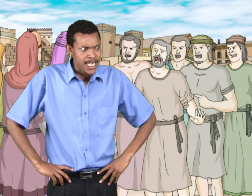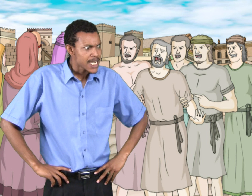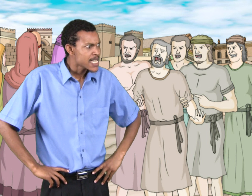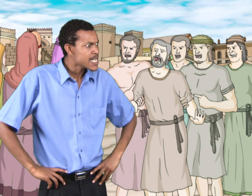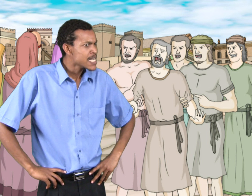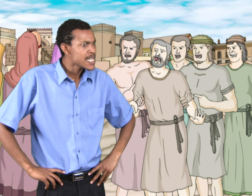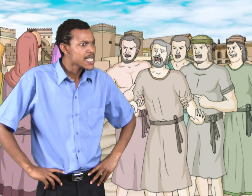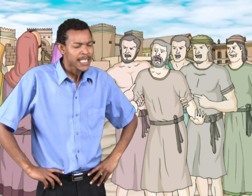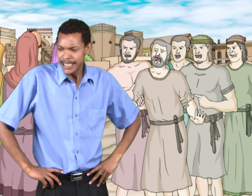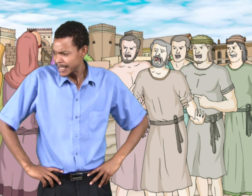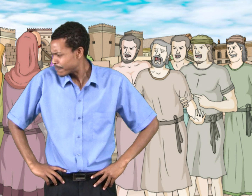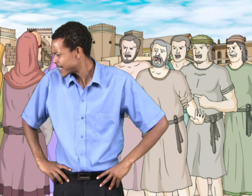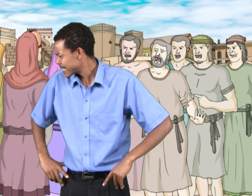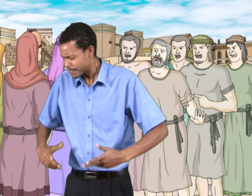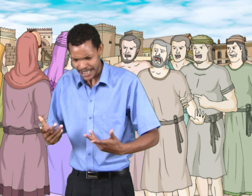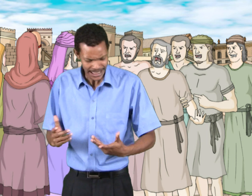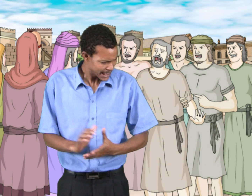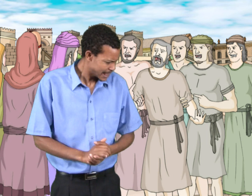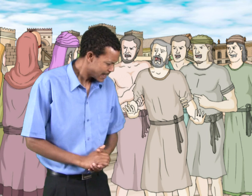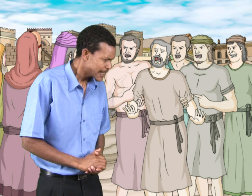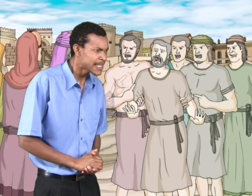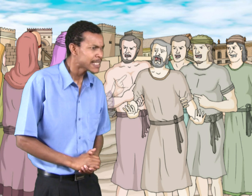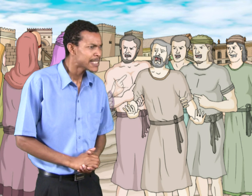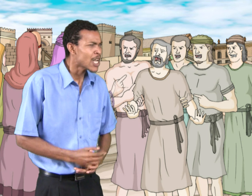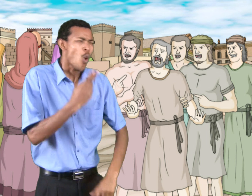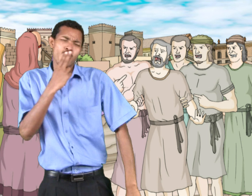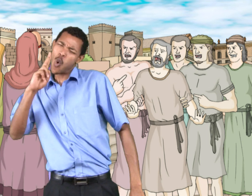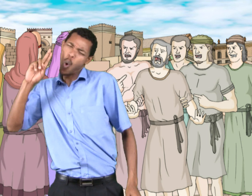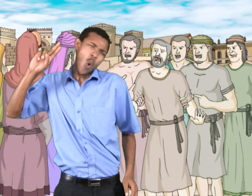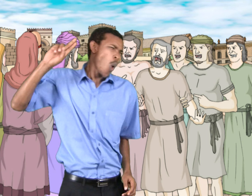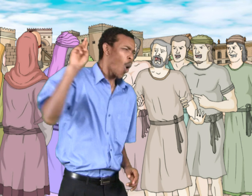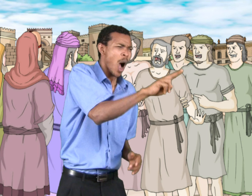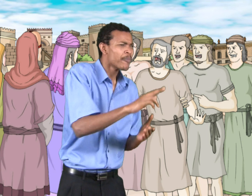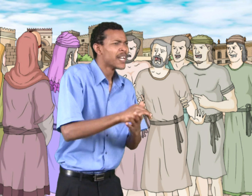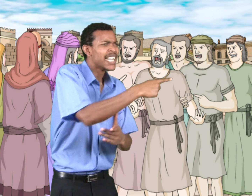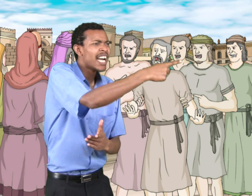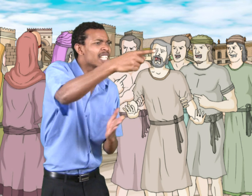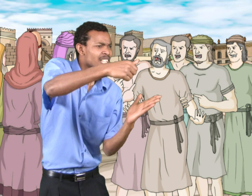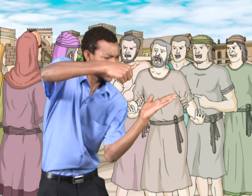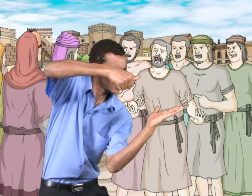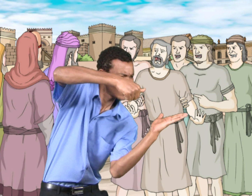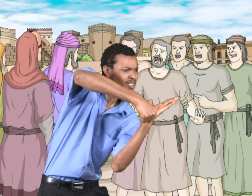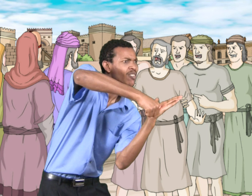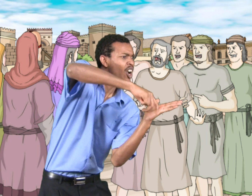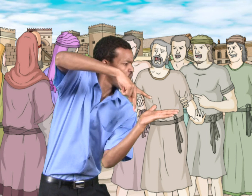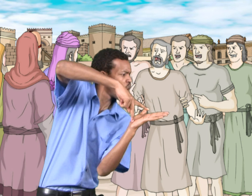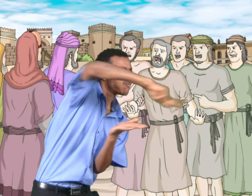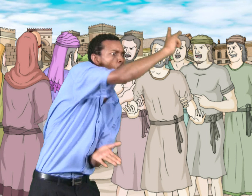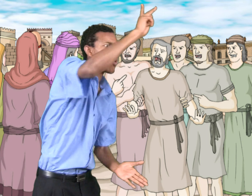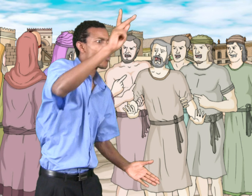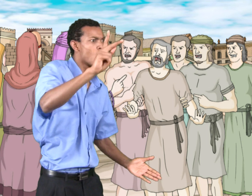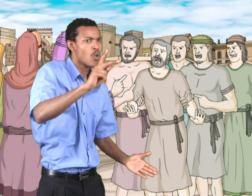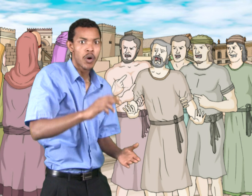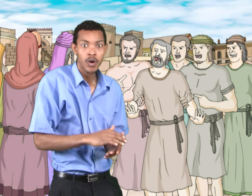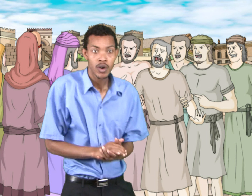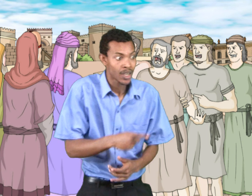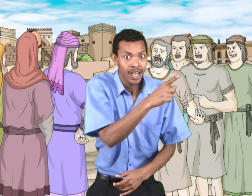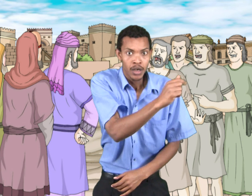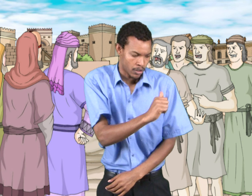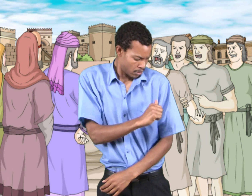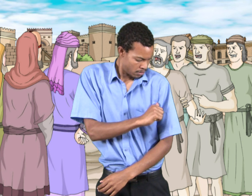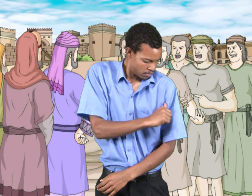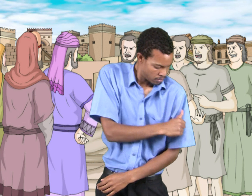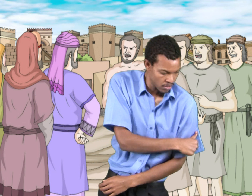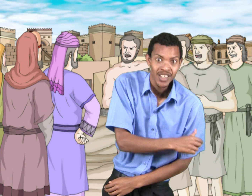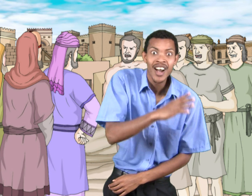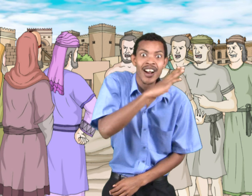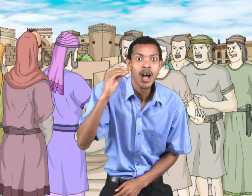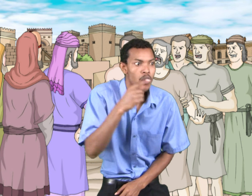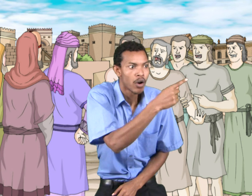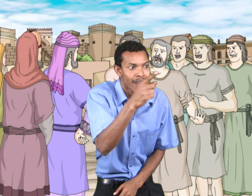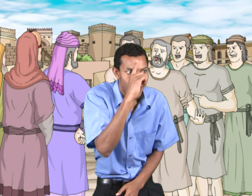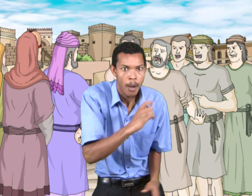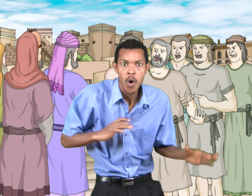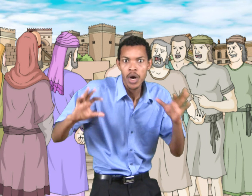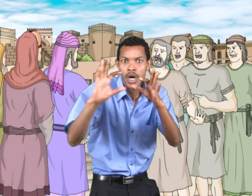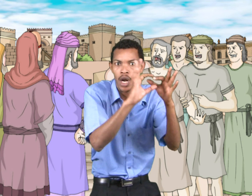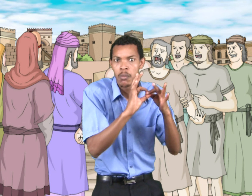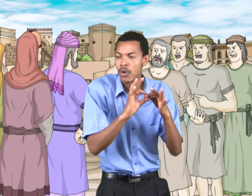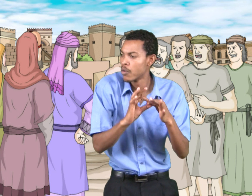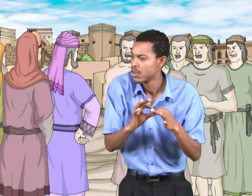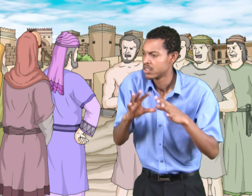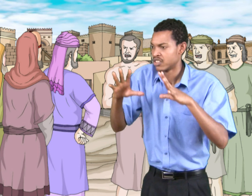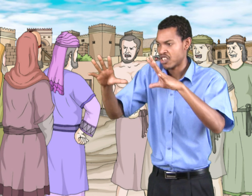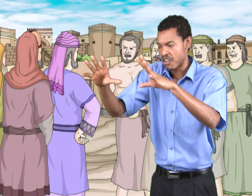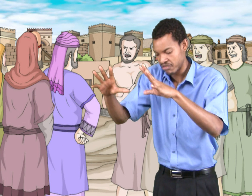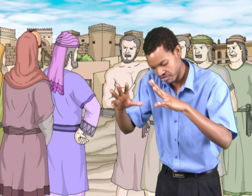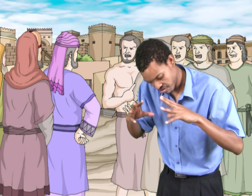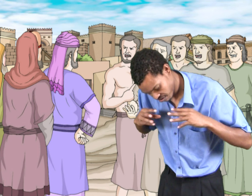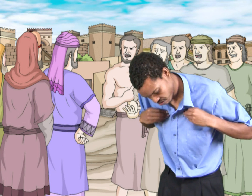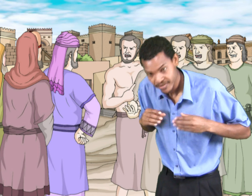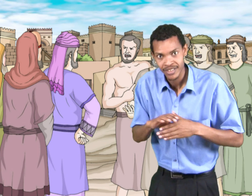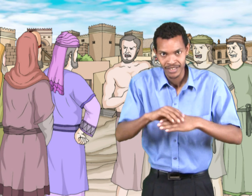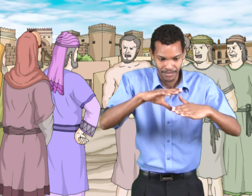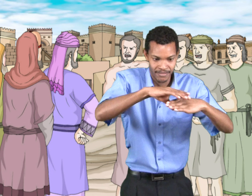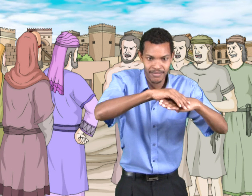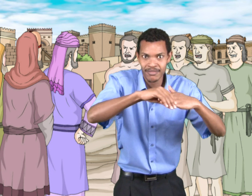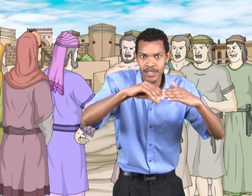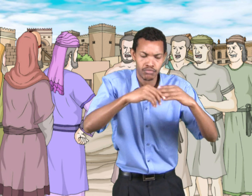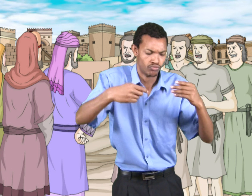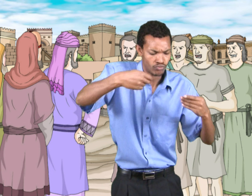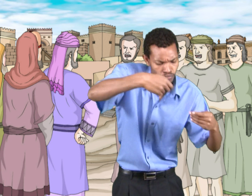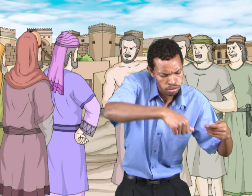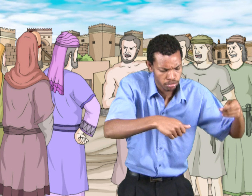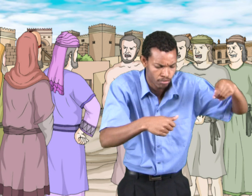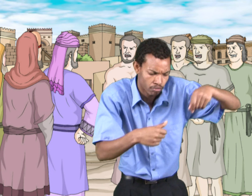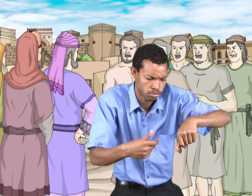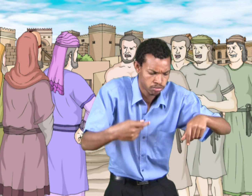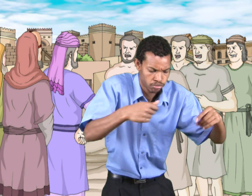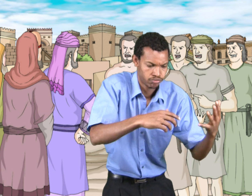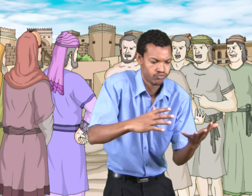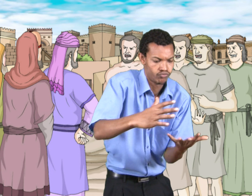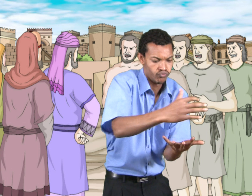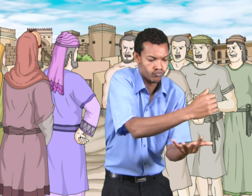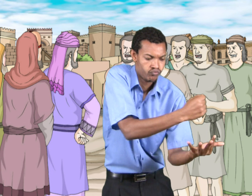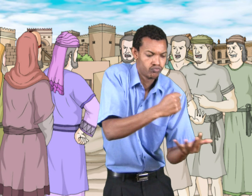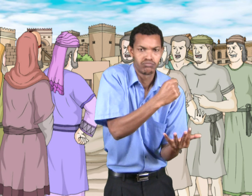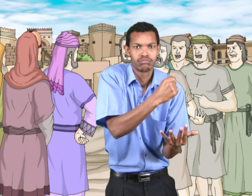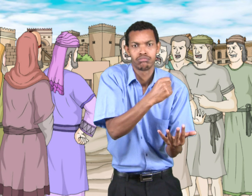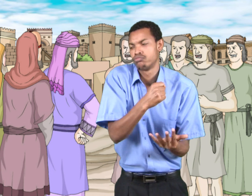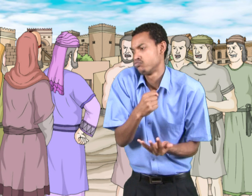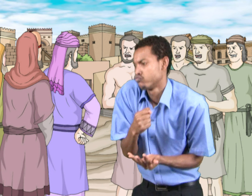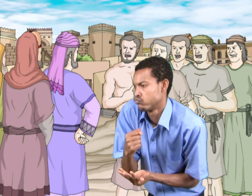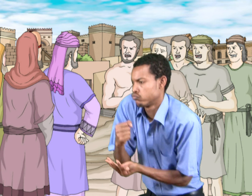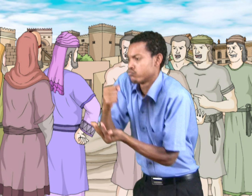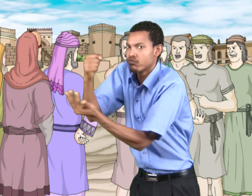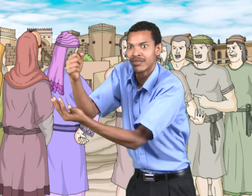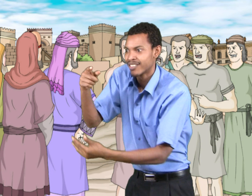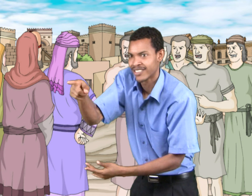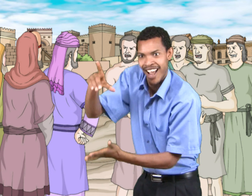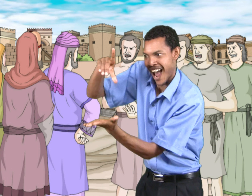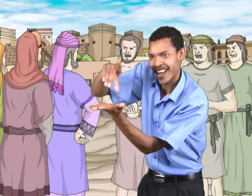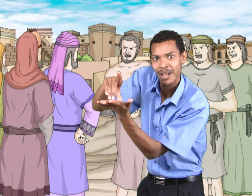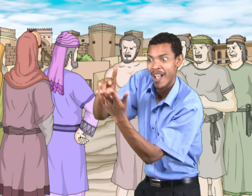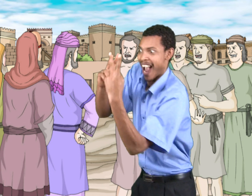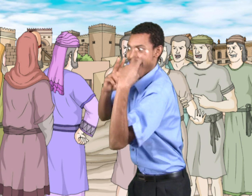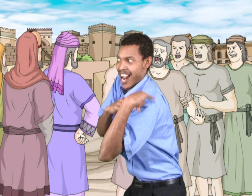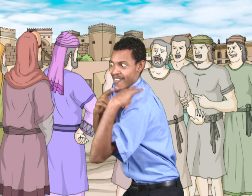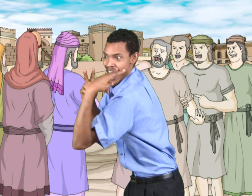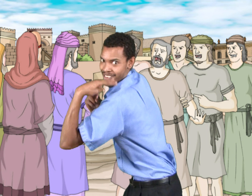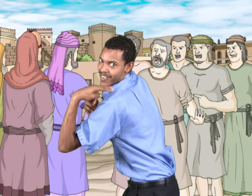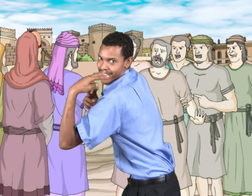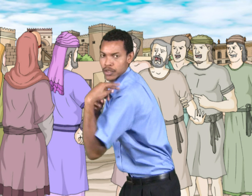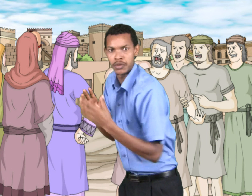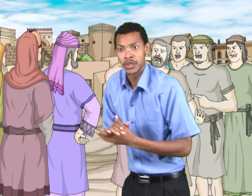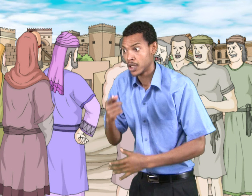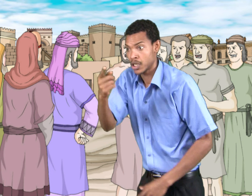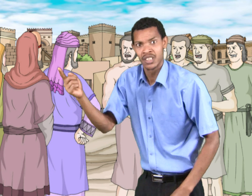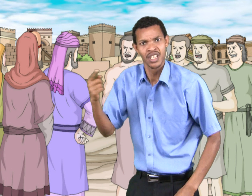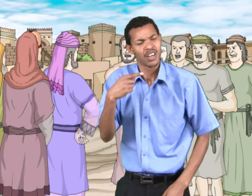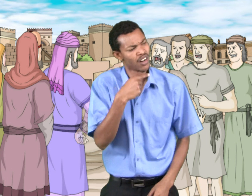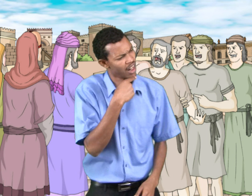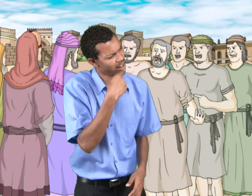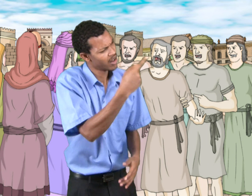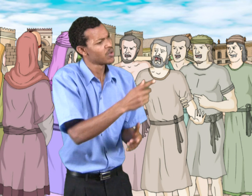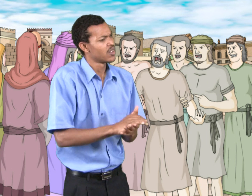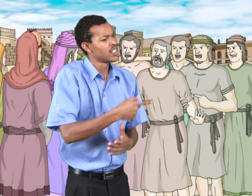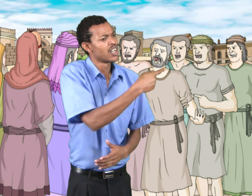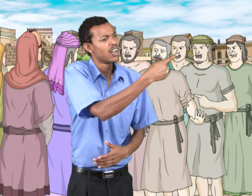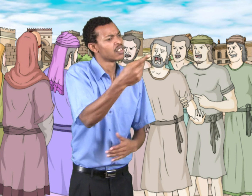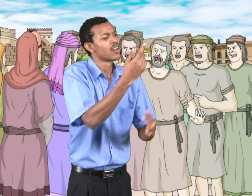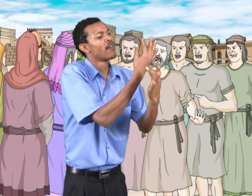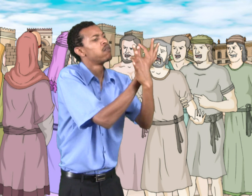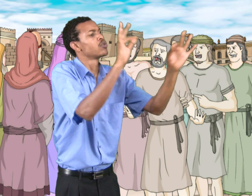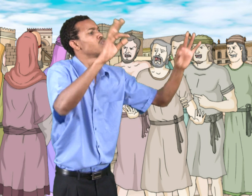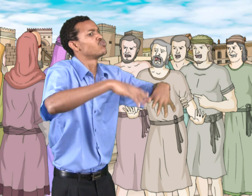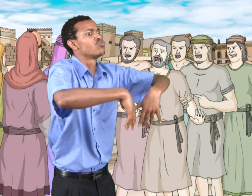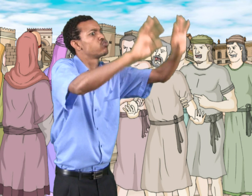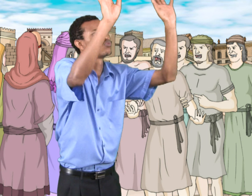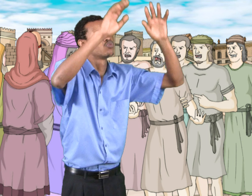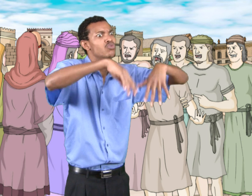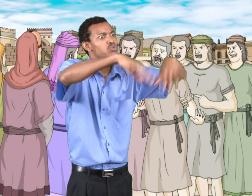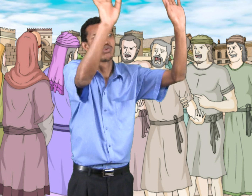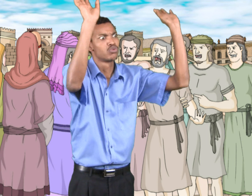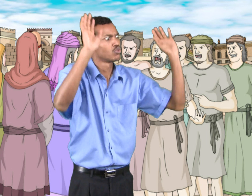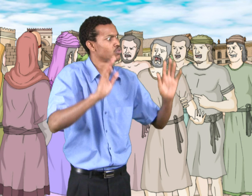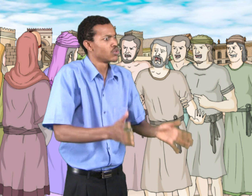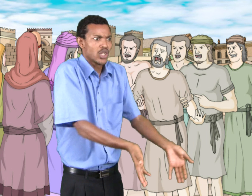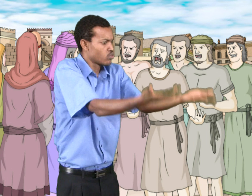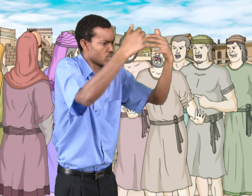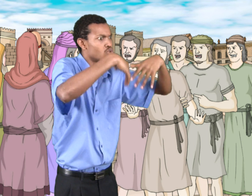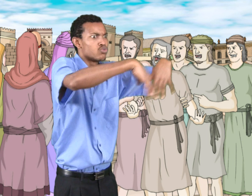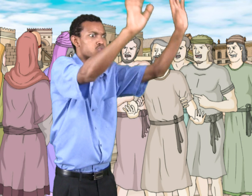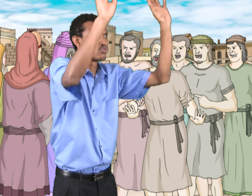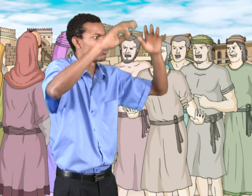On hearing this, the crowd and city officials were greatly disturbed.